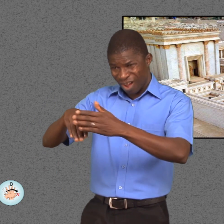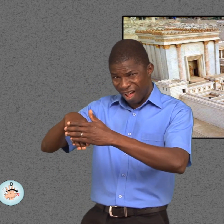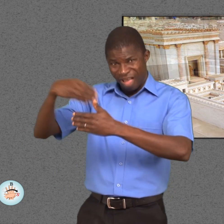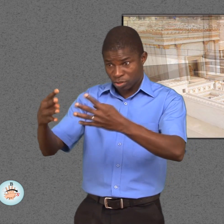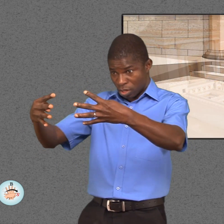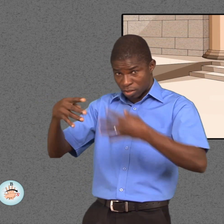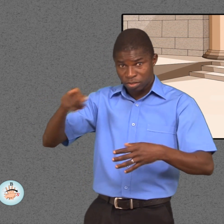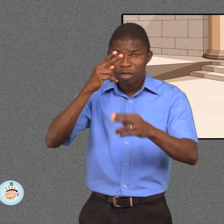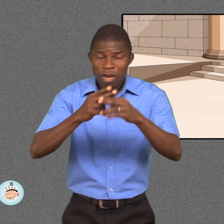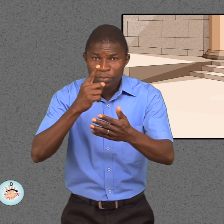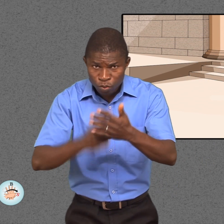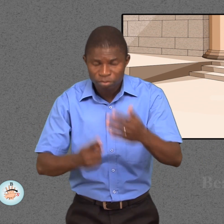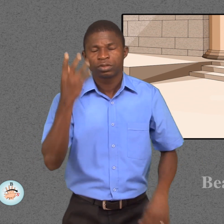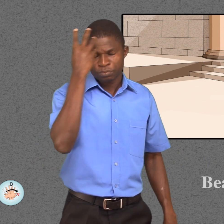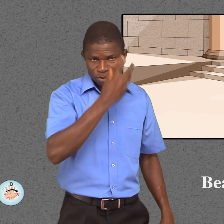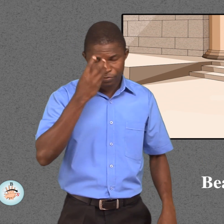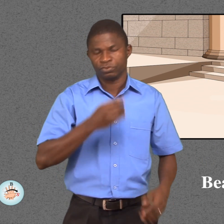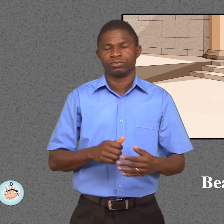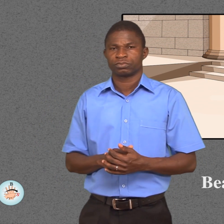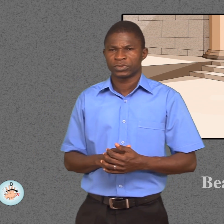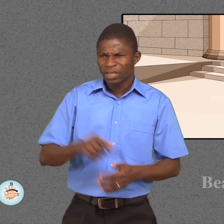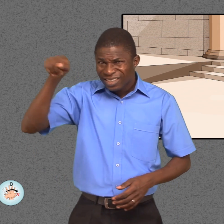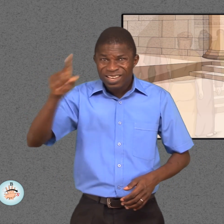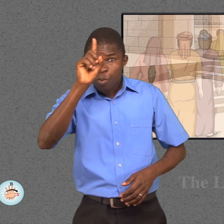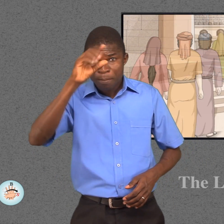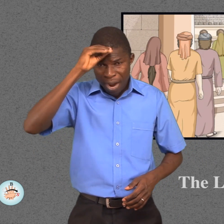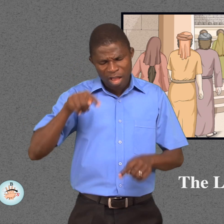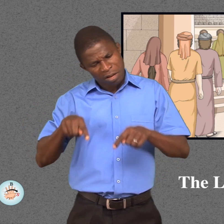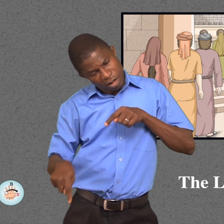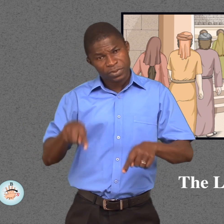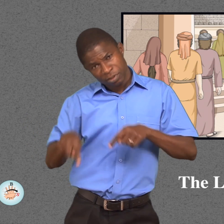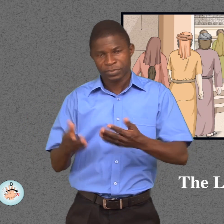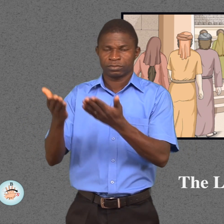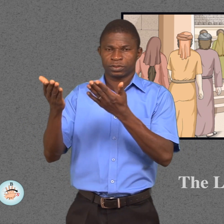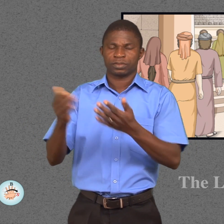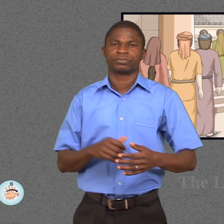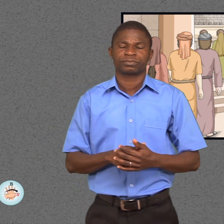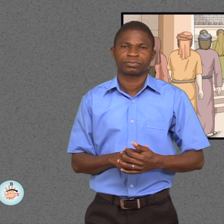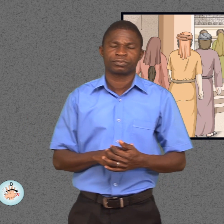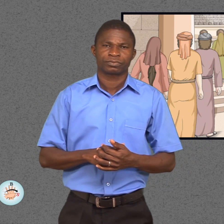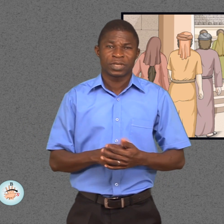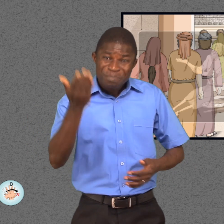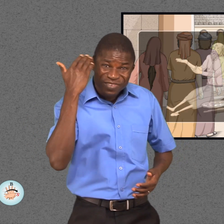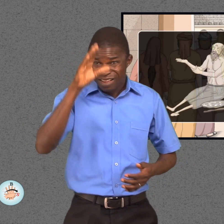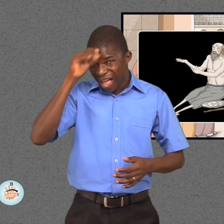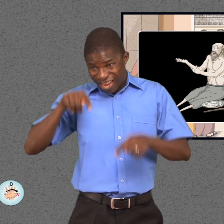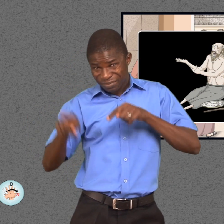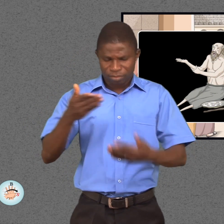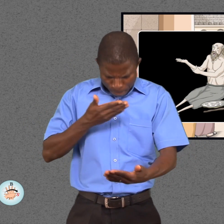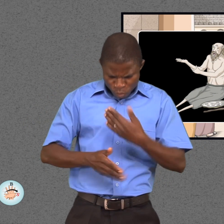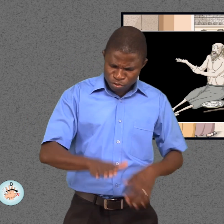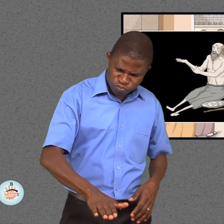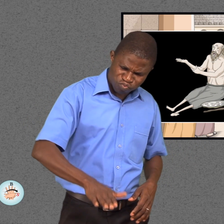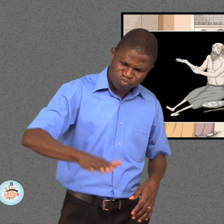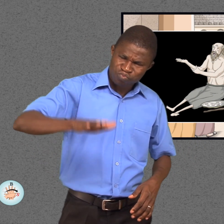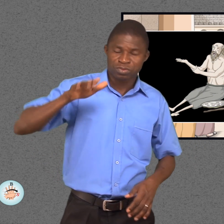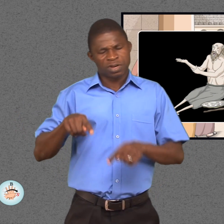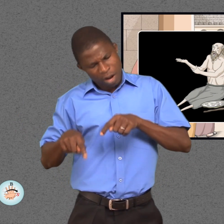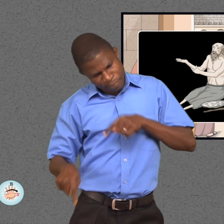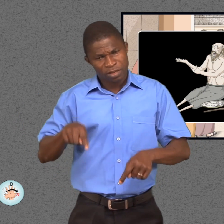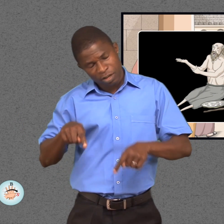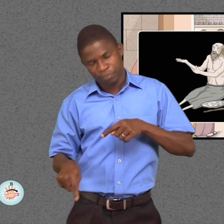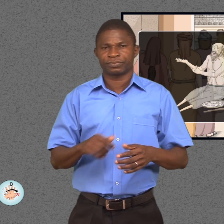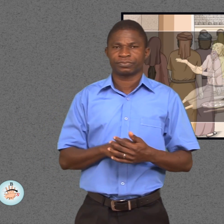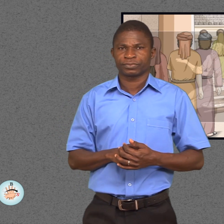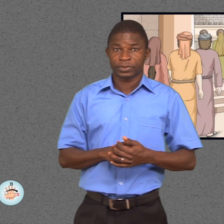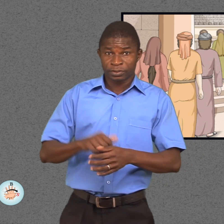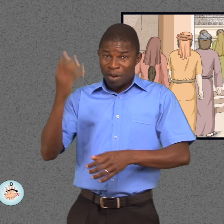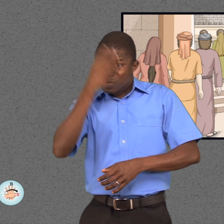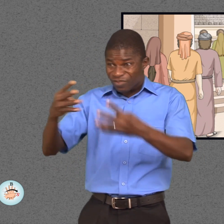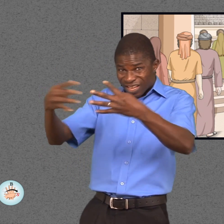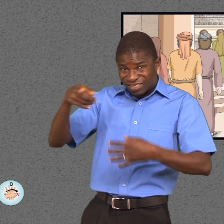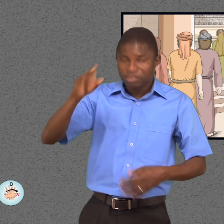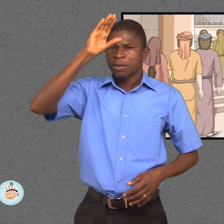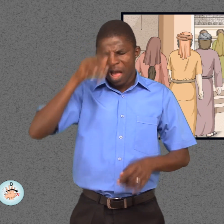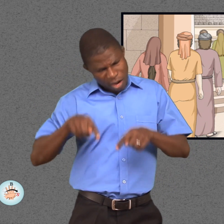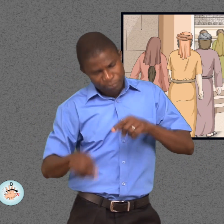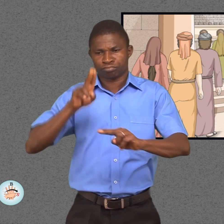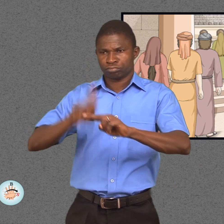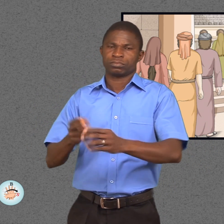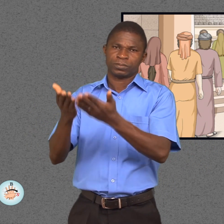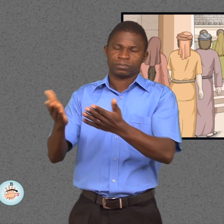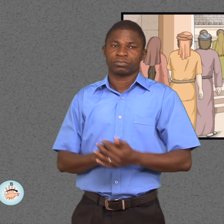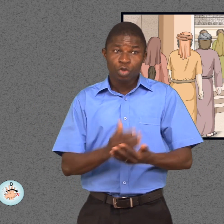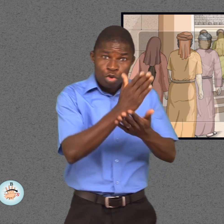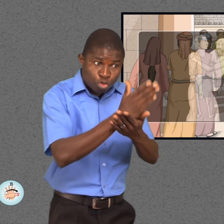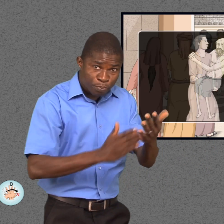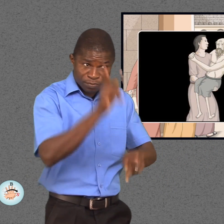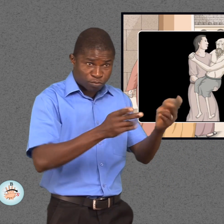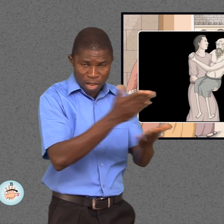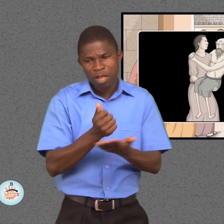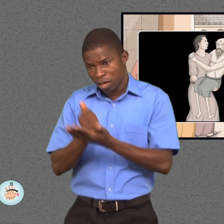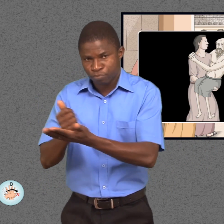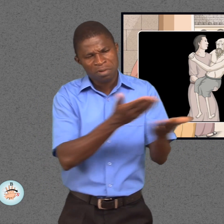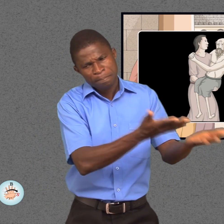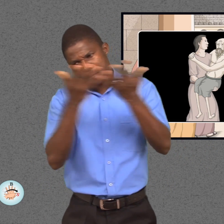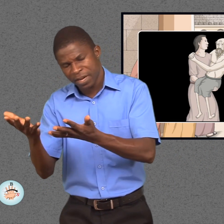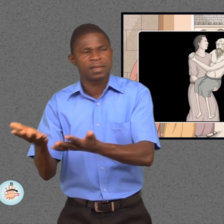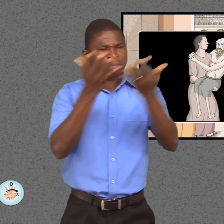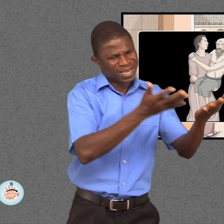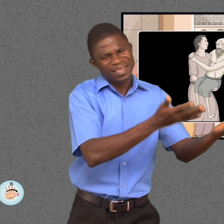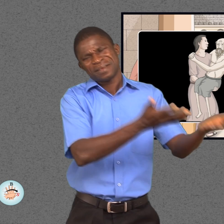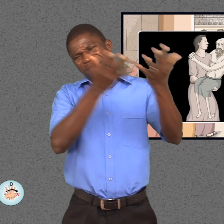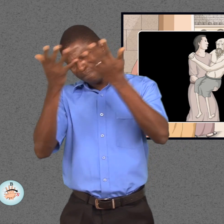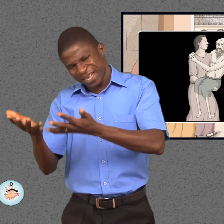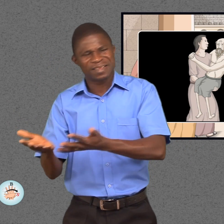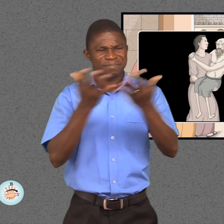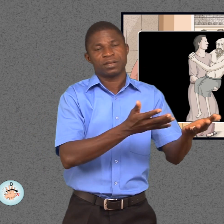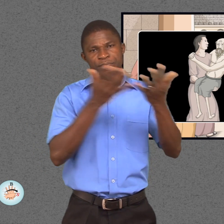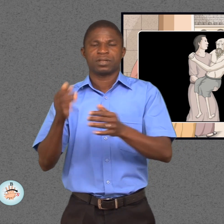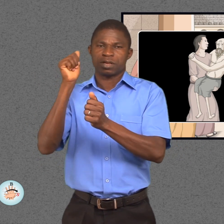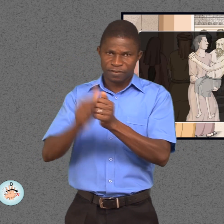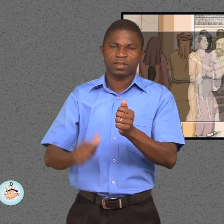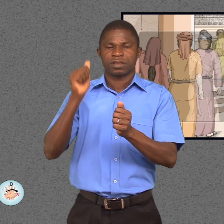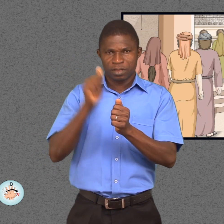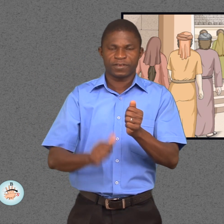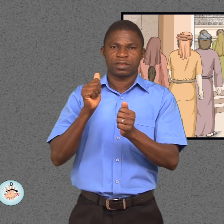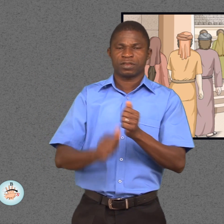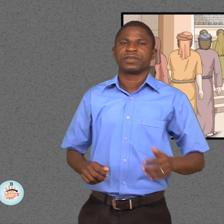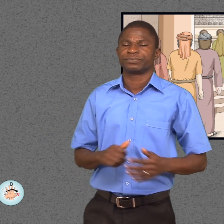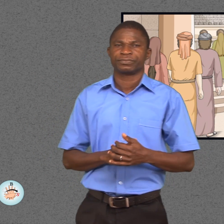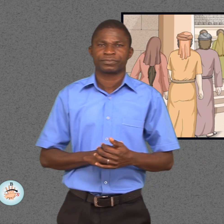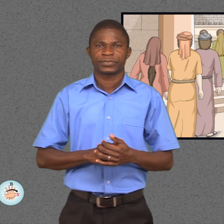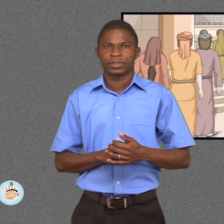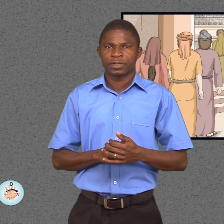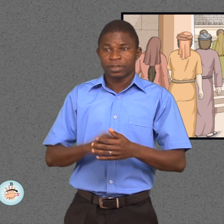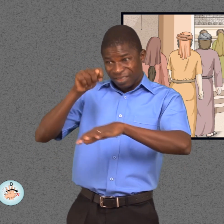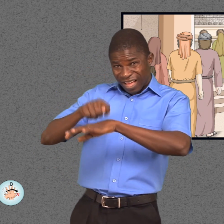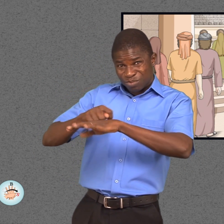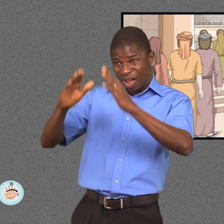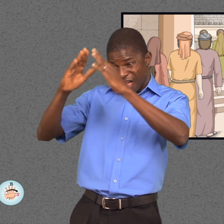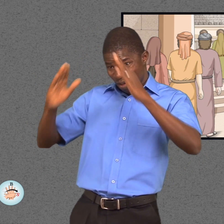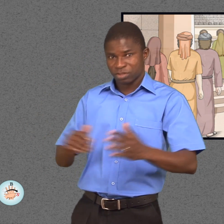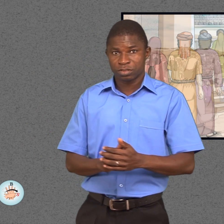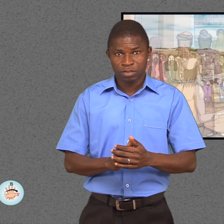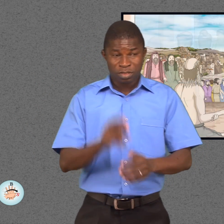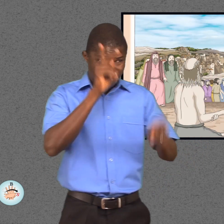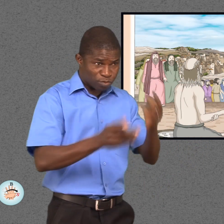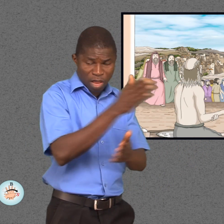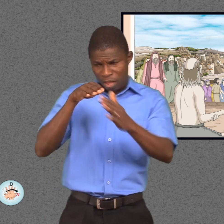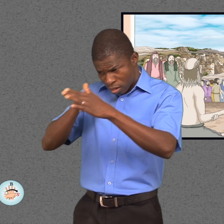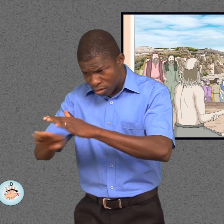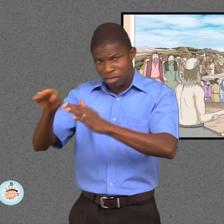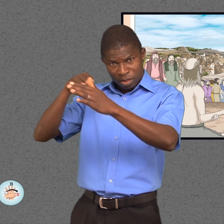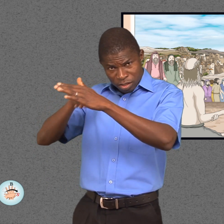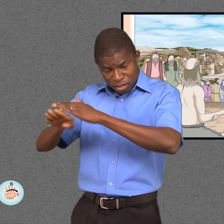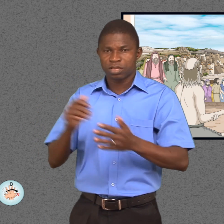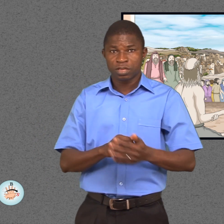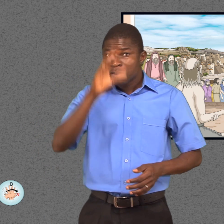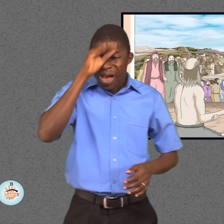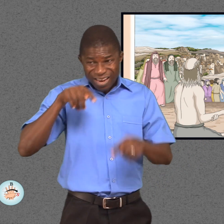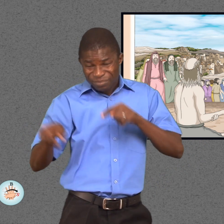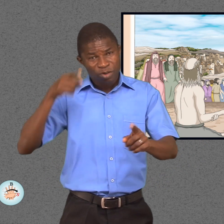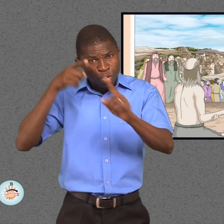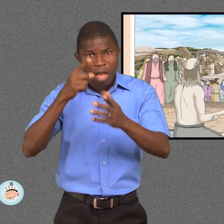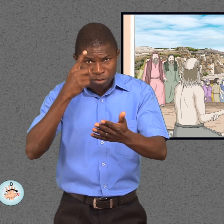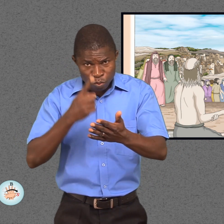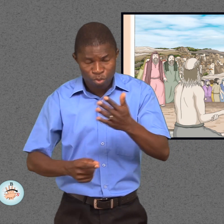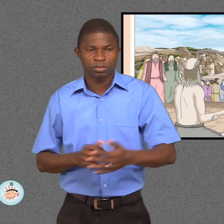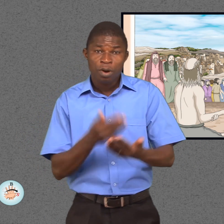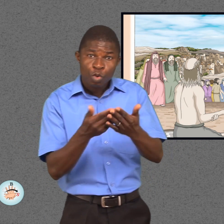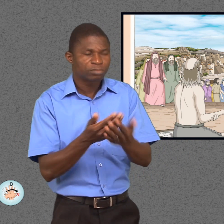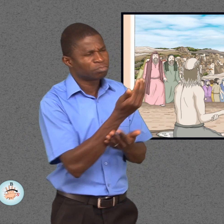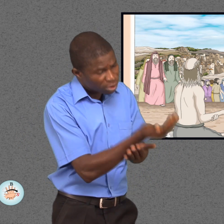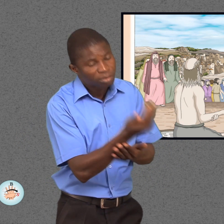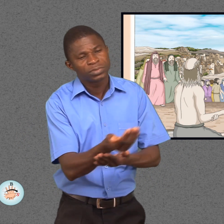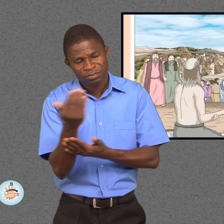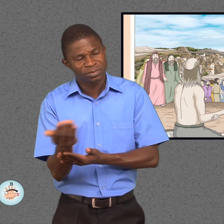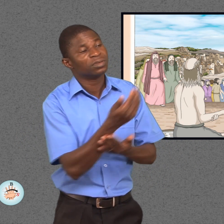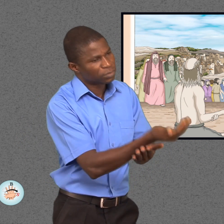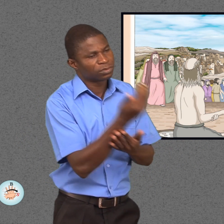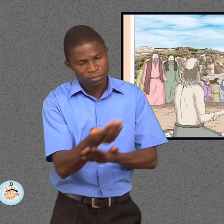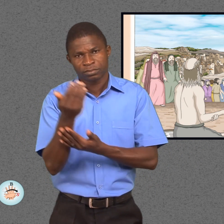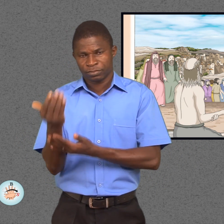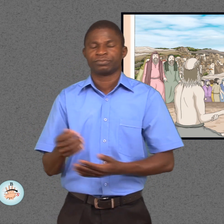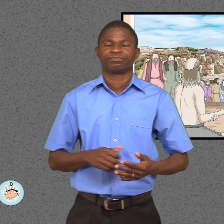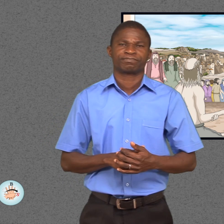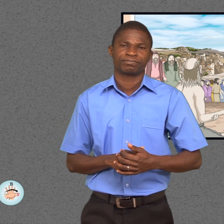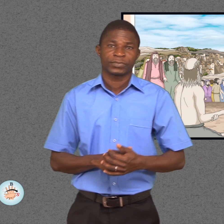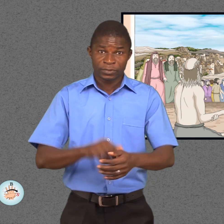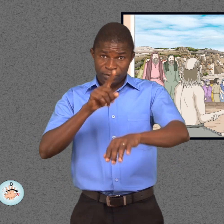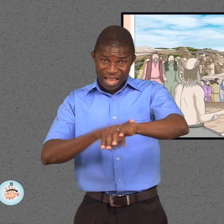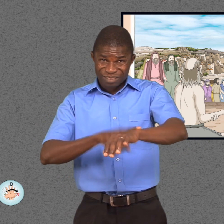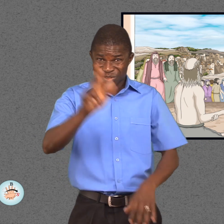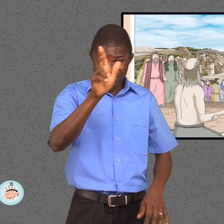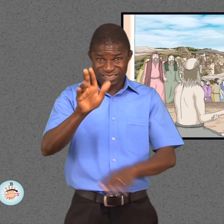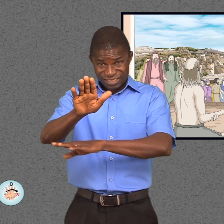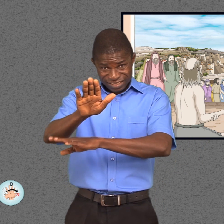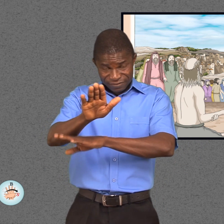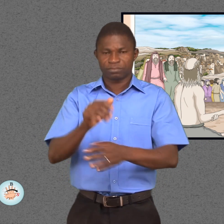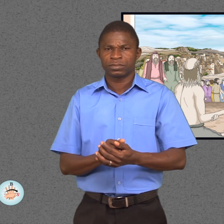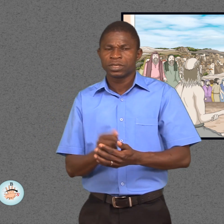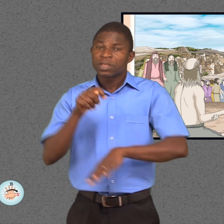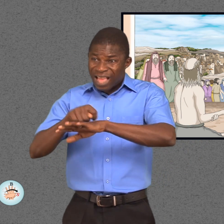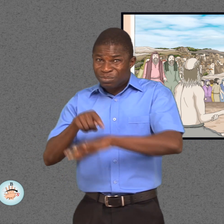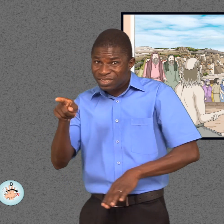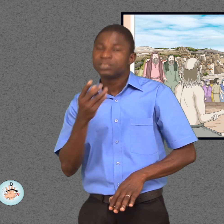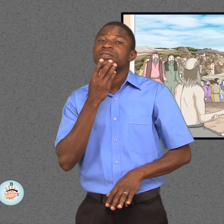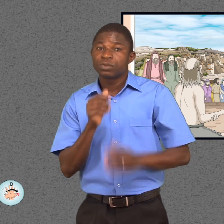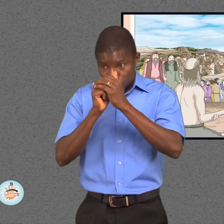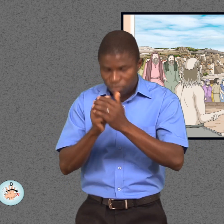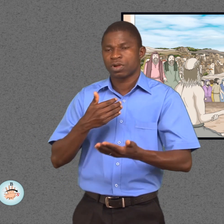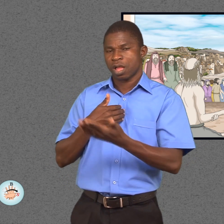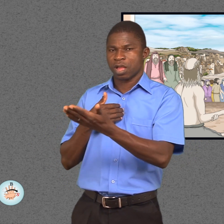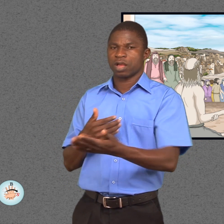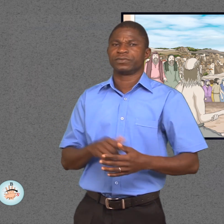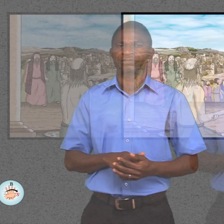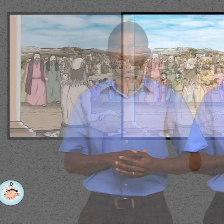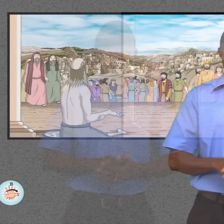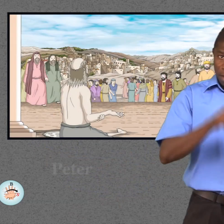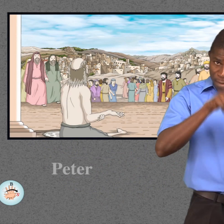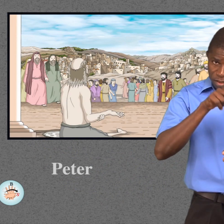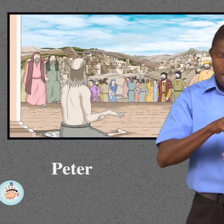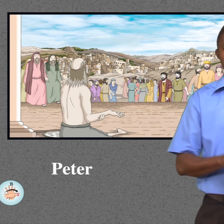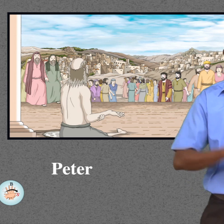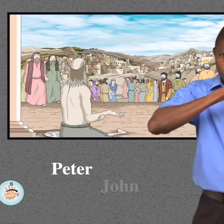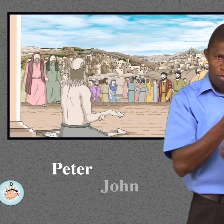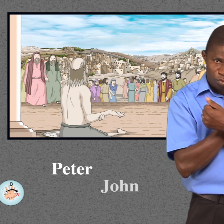And a man who was lame from birth was being carried to the temple gate called Beautiful, where he was put every day to beg from those entering the temple courts.